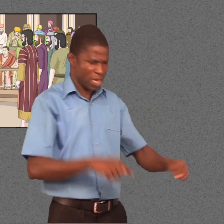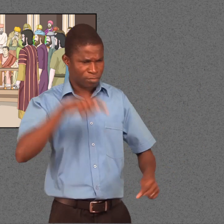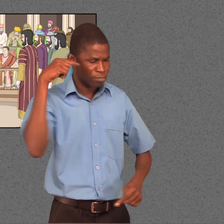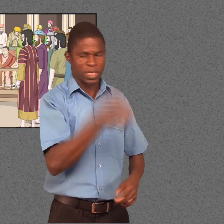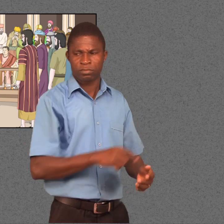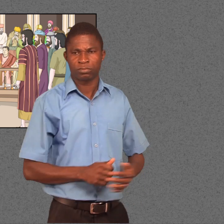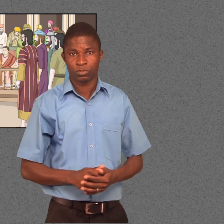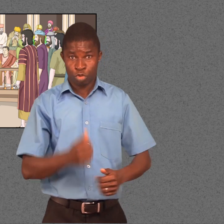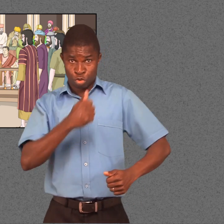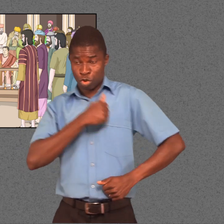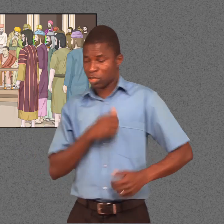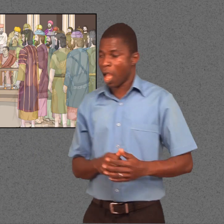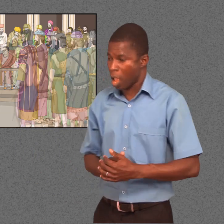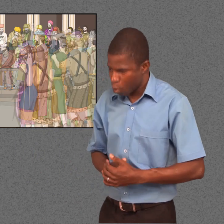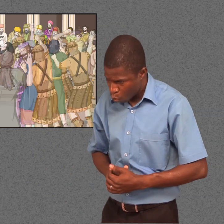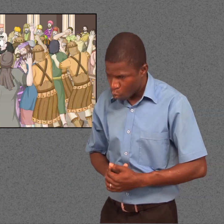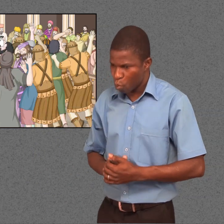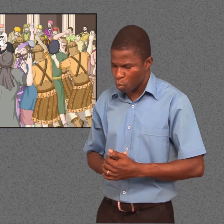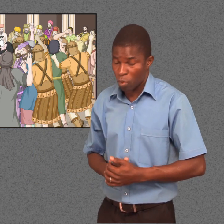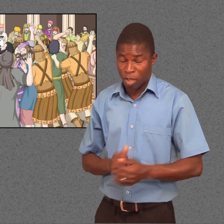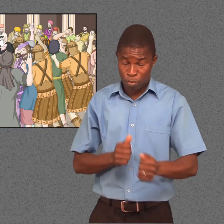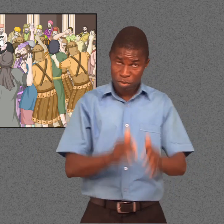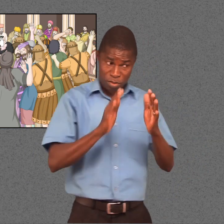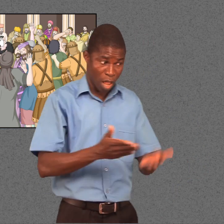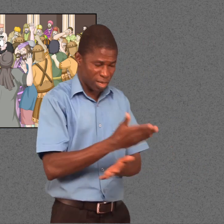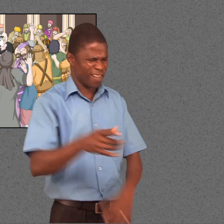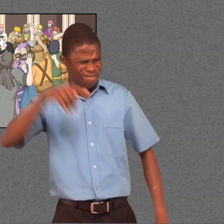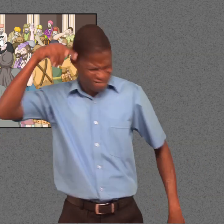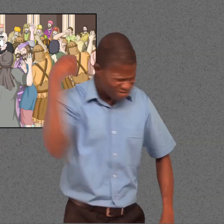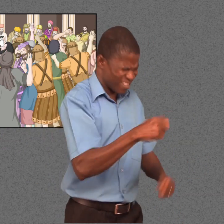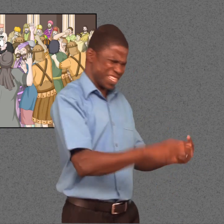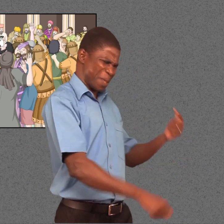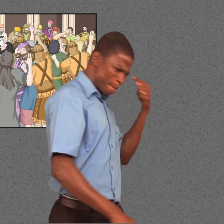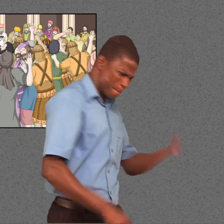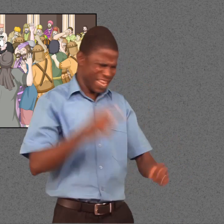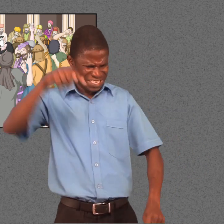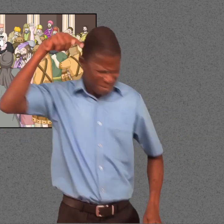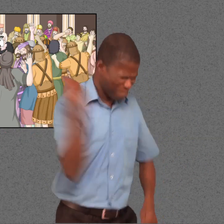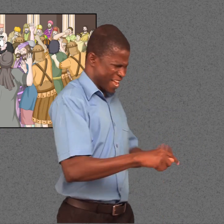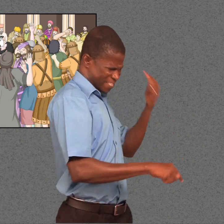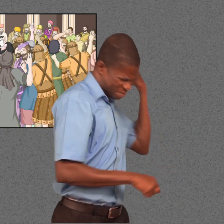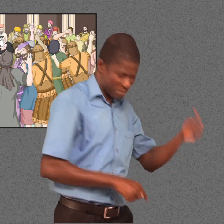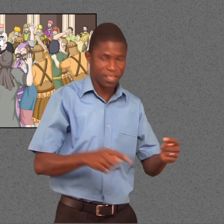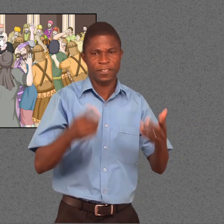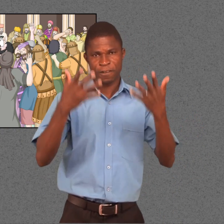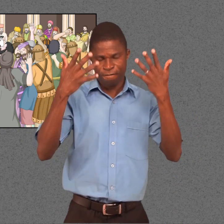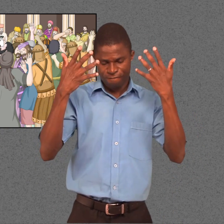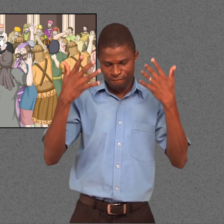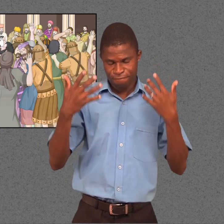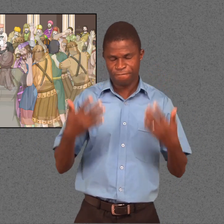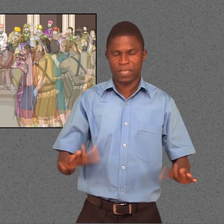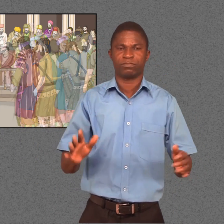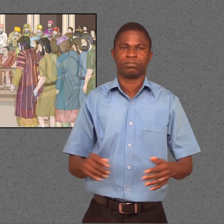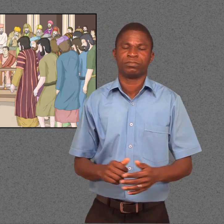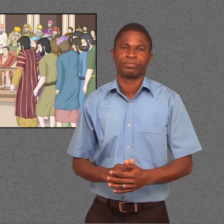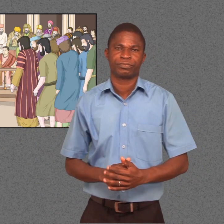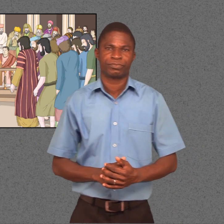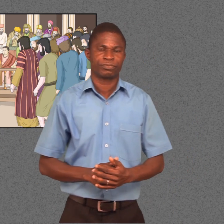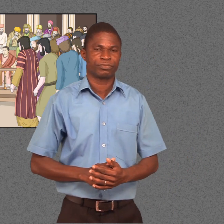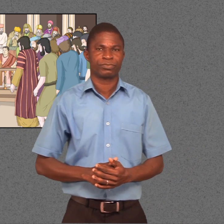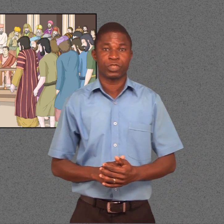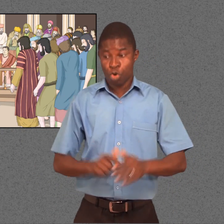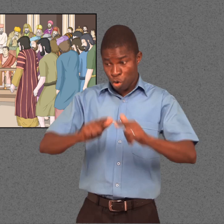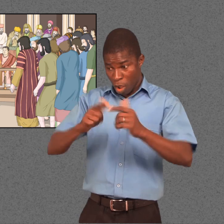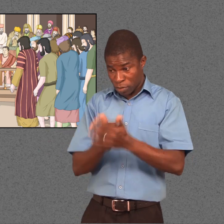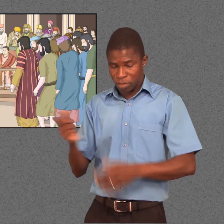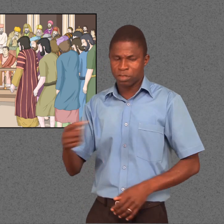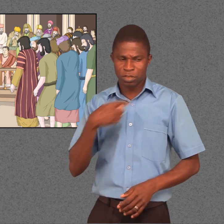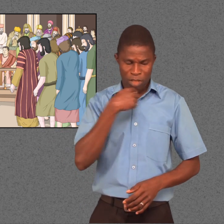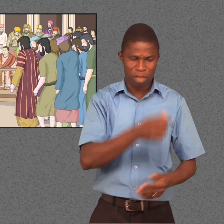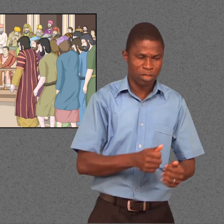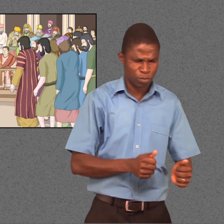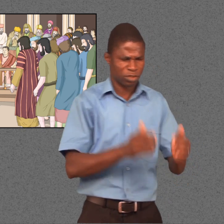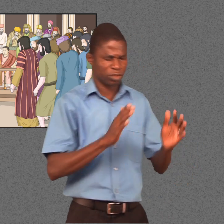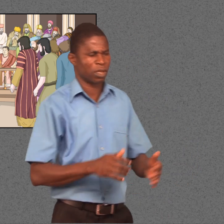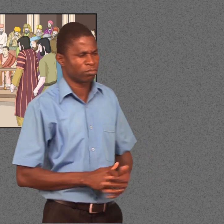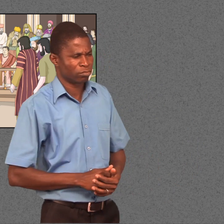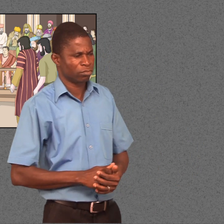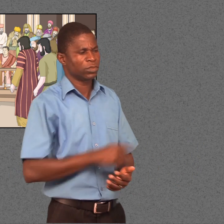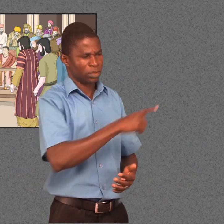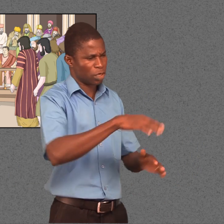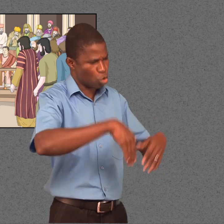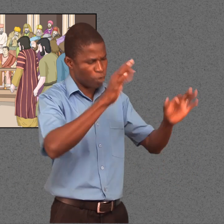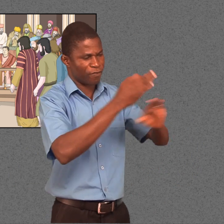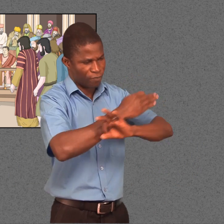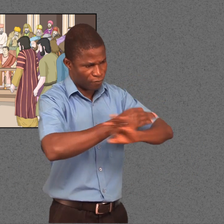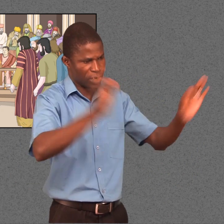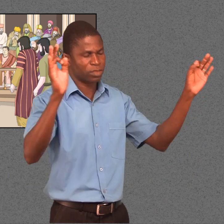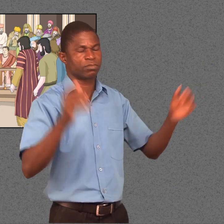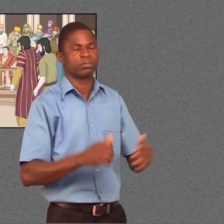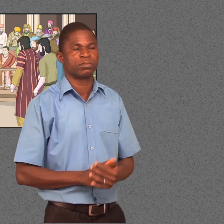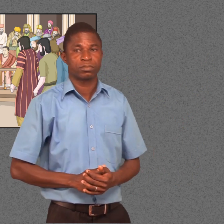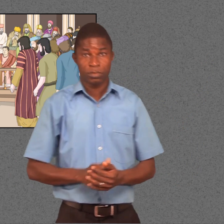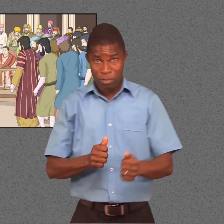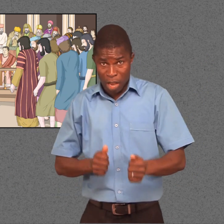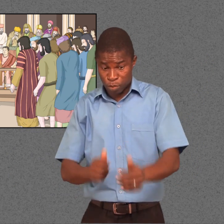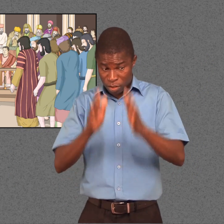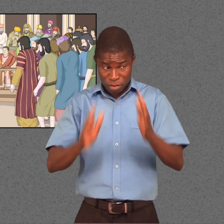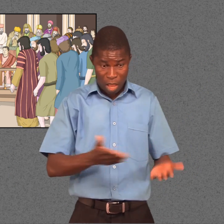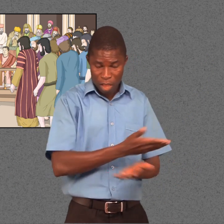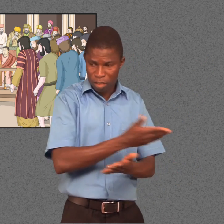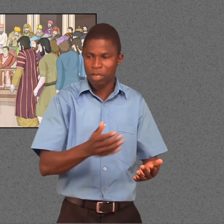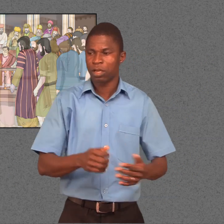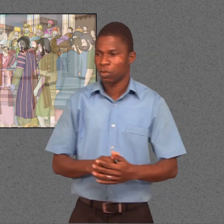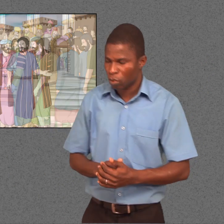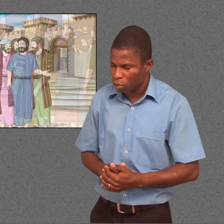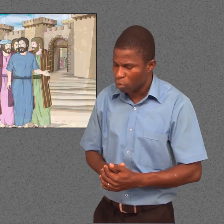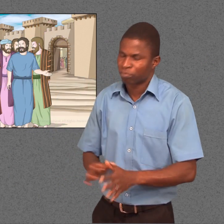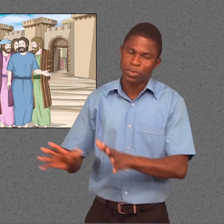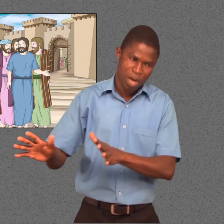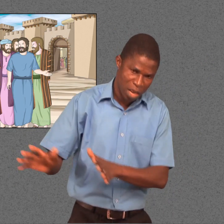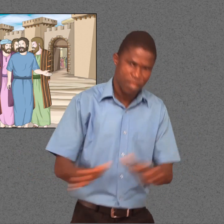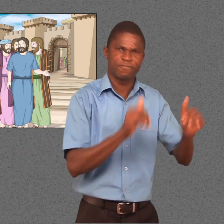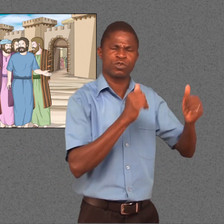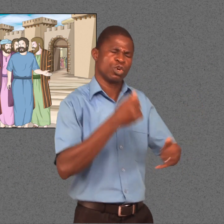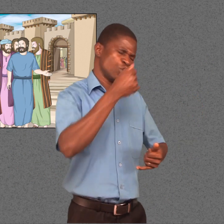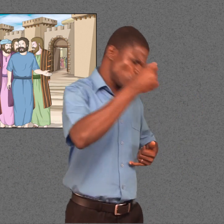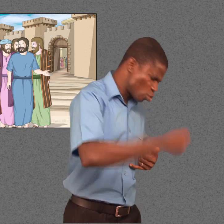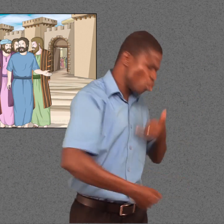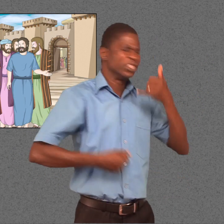They called the apostles in and had them flogged. Then they ordered them not to speak in the name of Jesus, and released them.